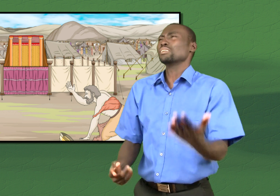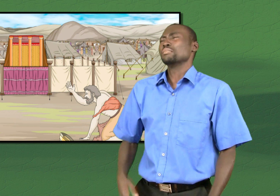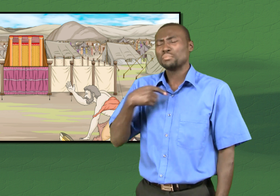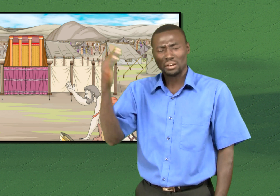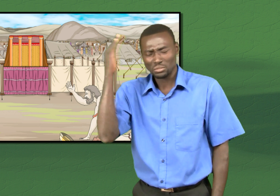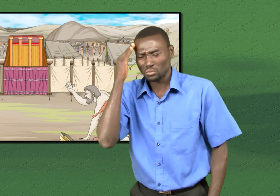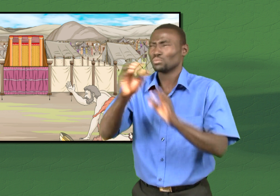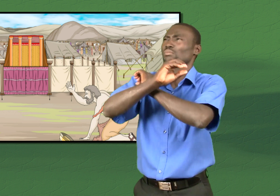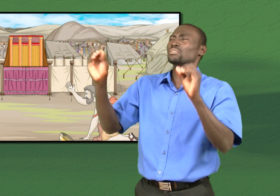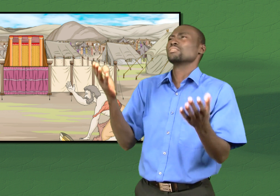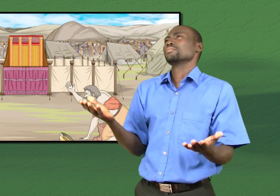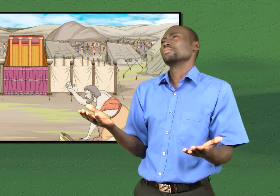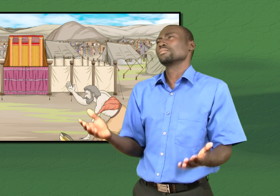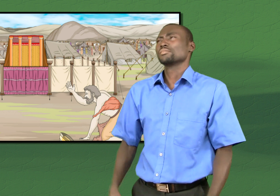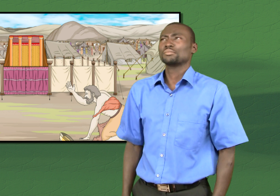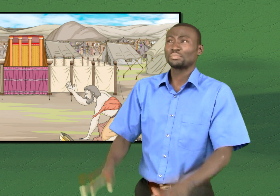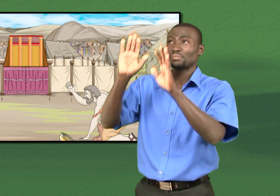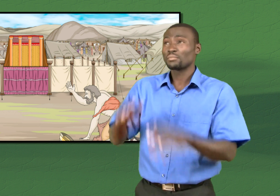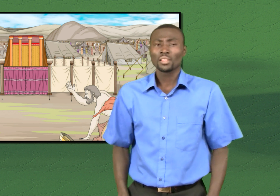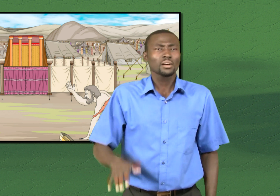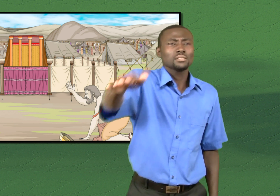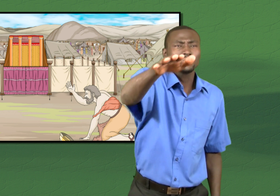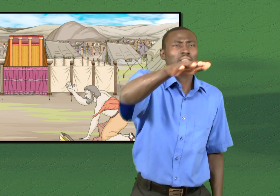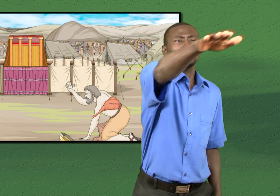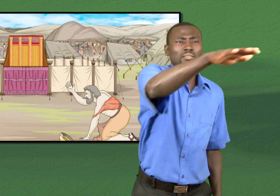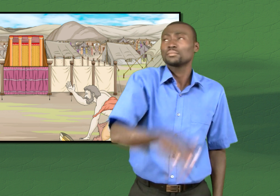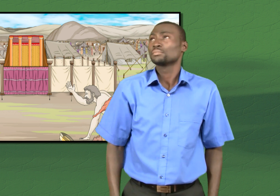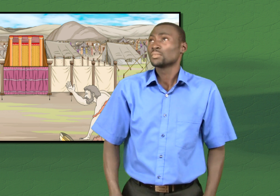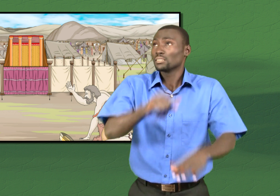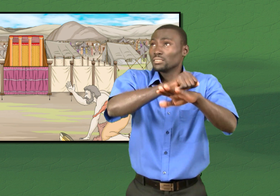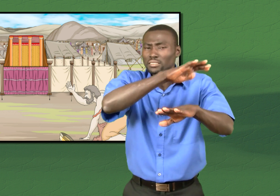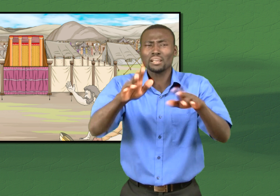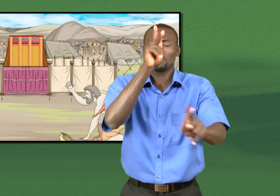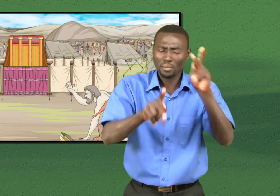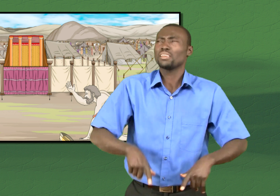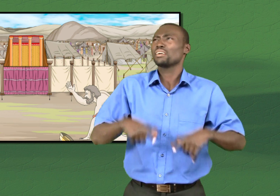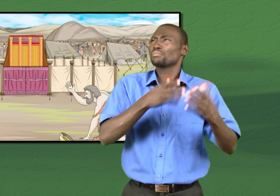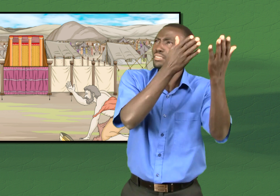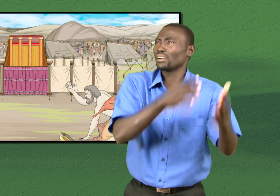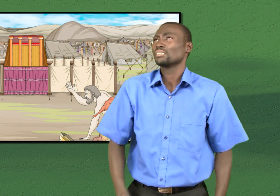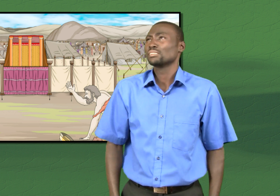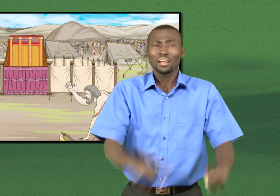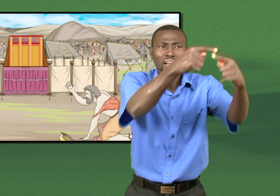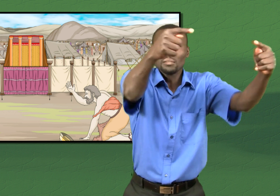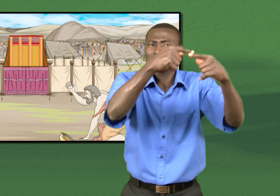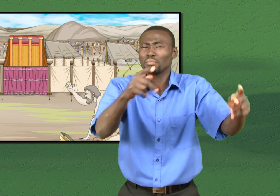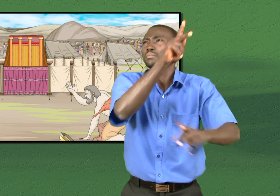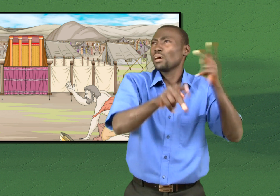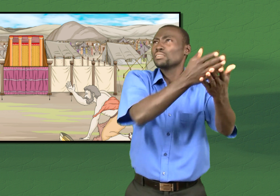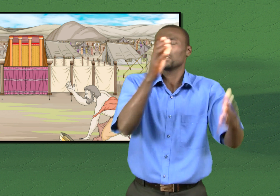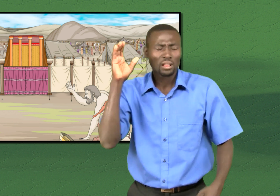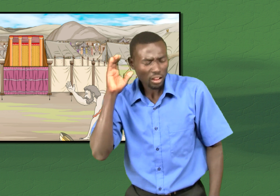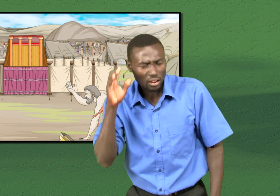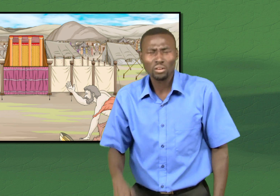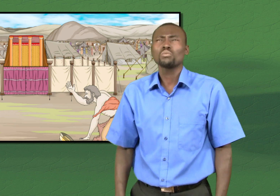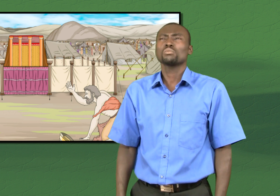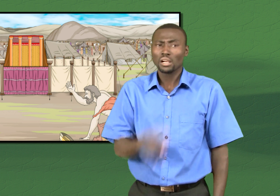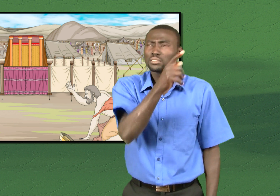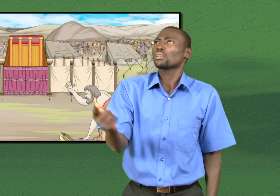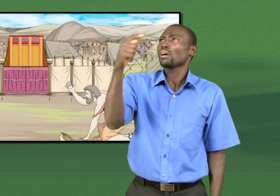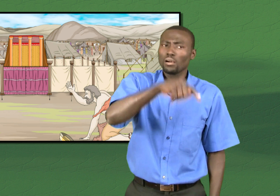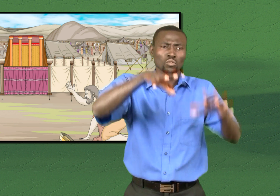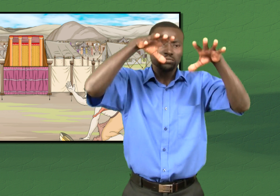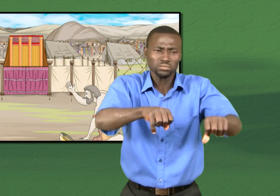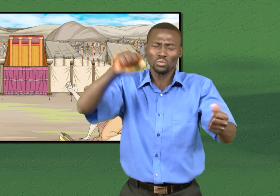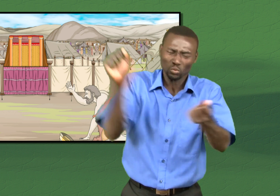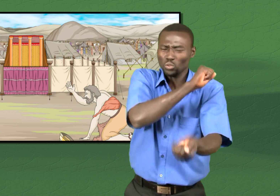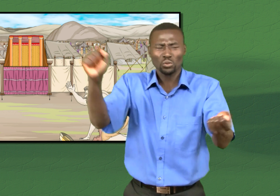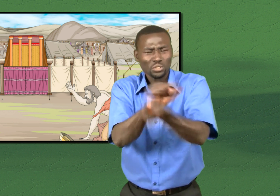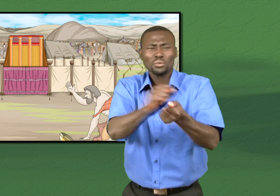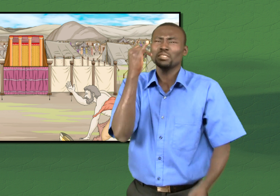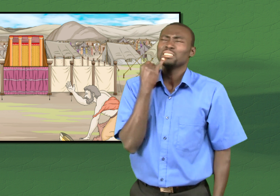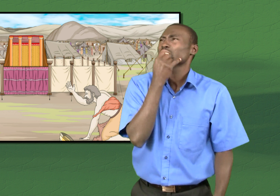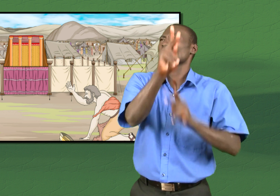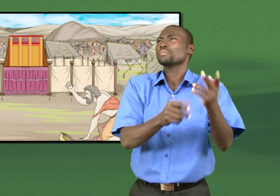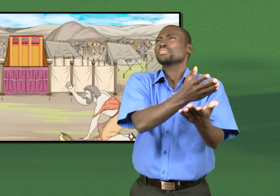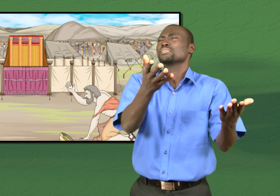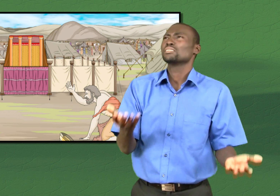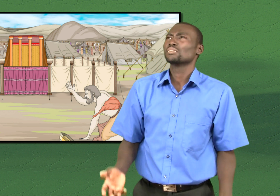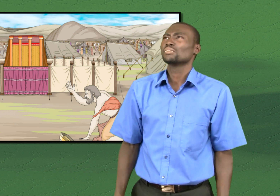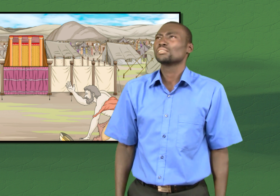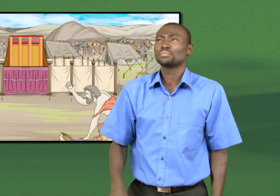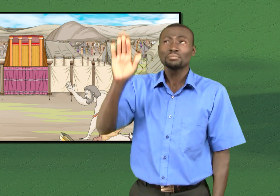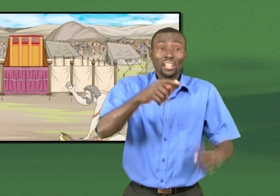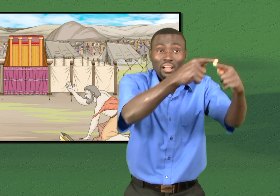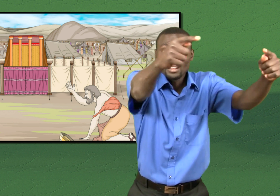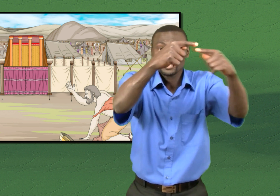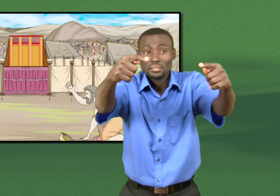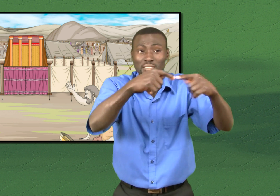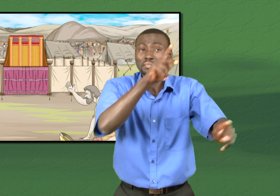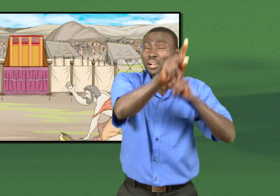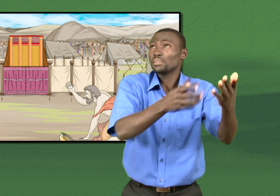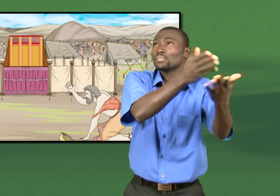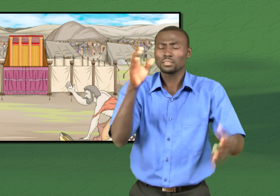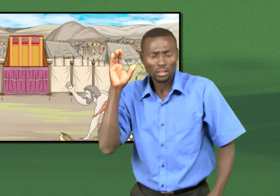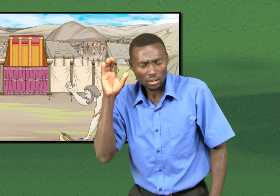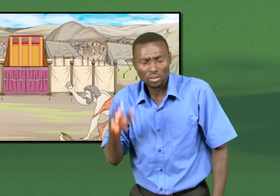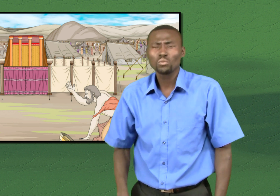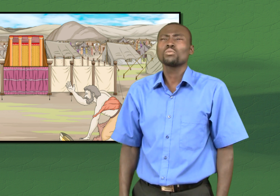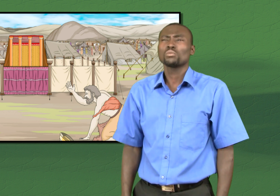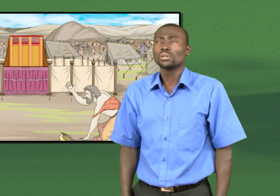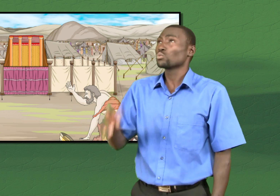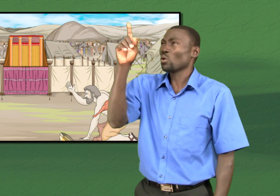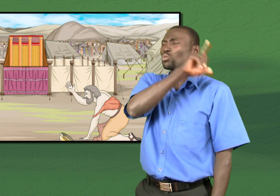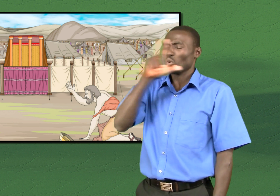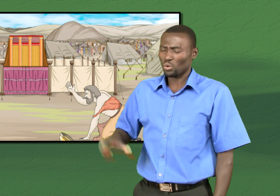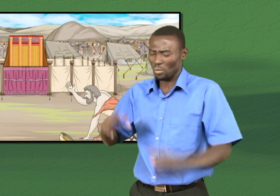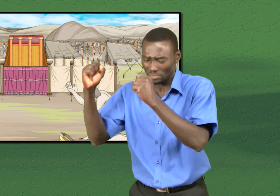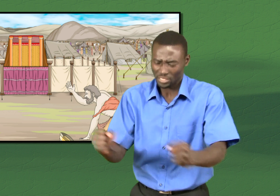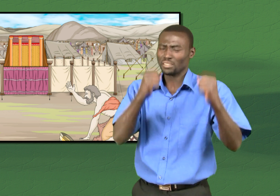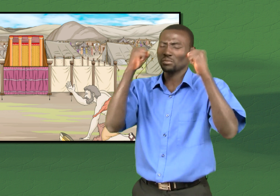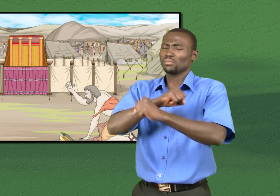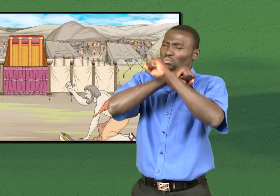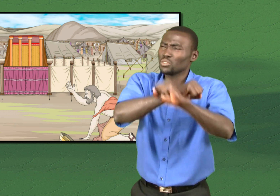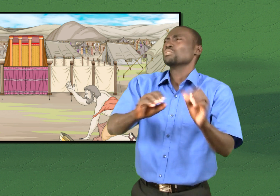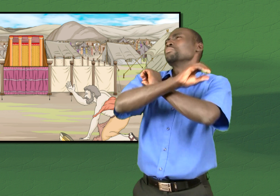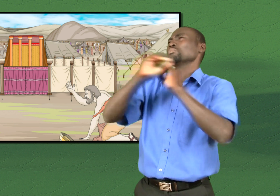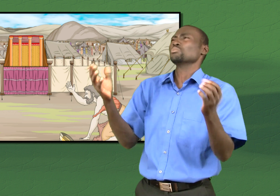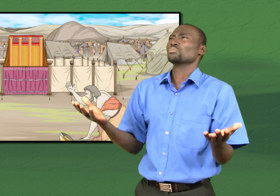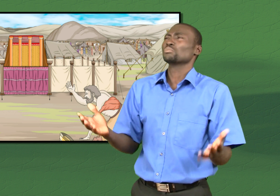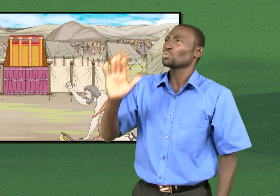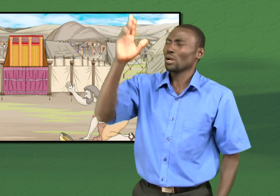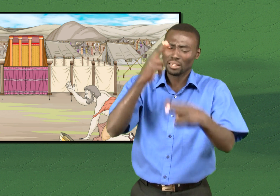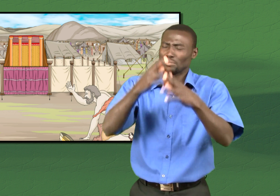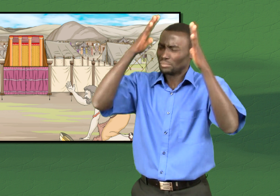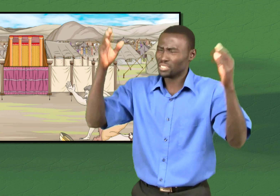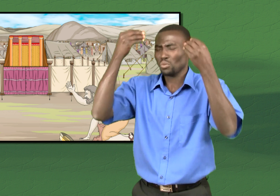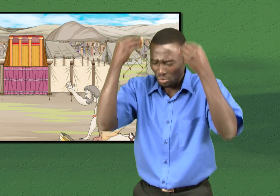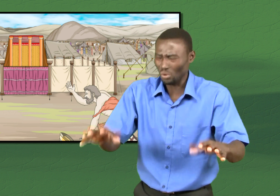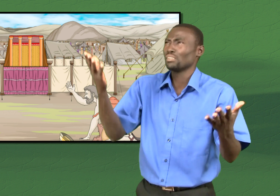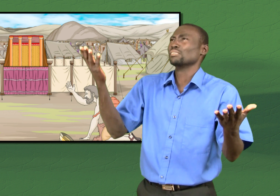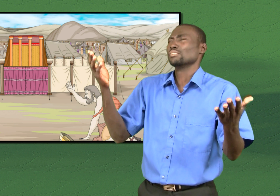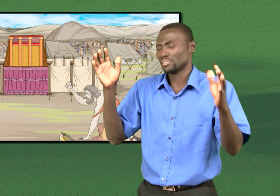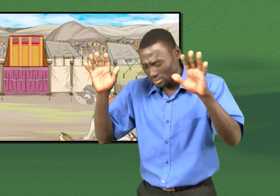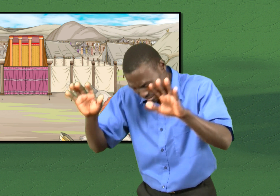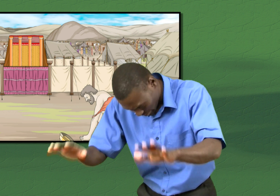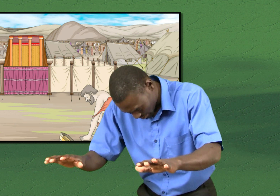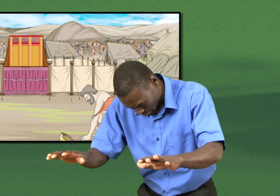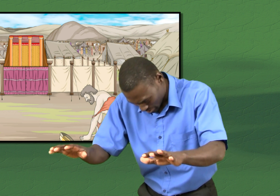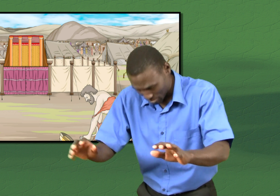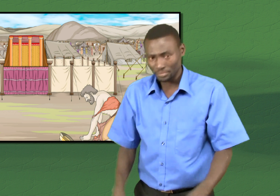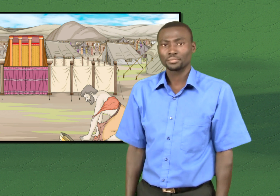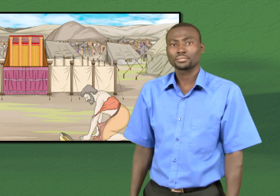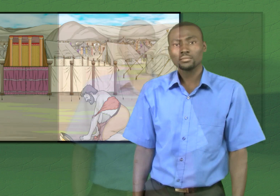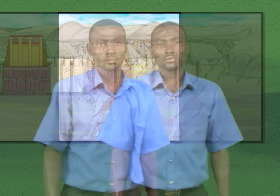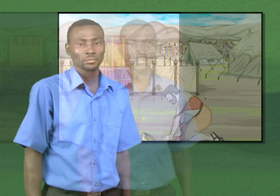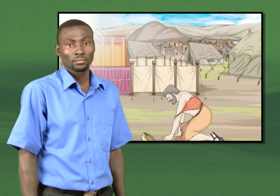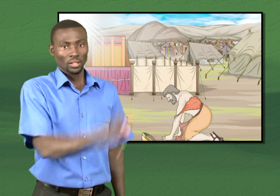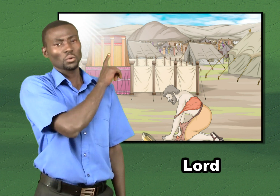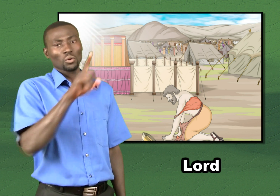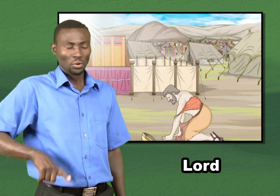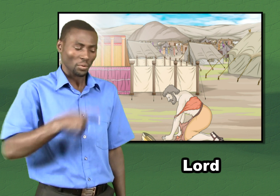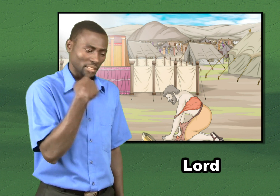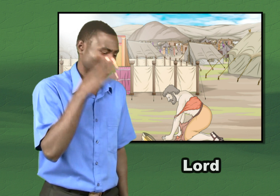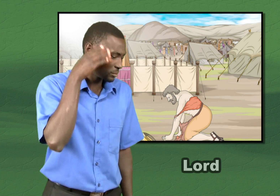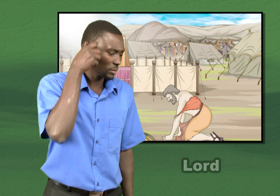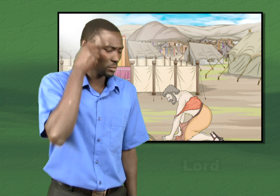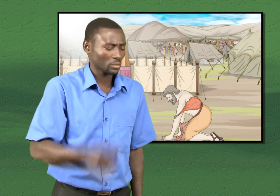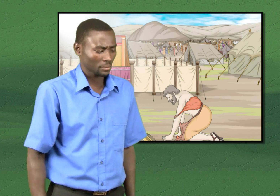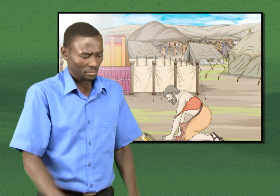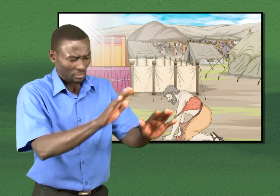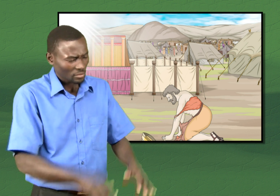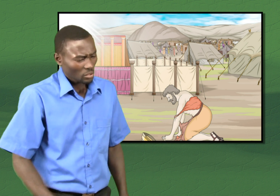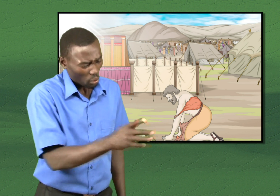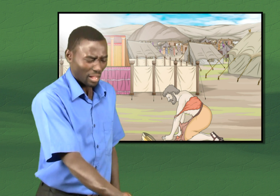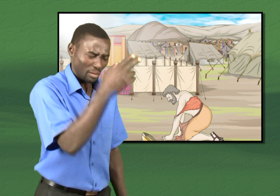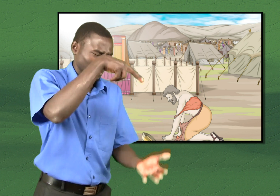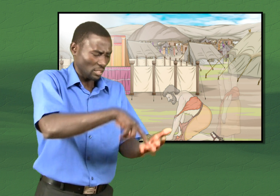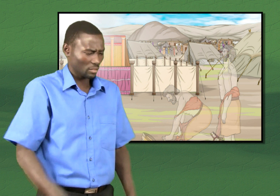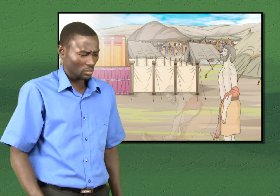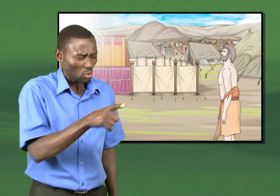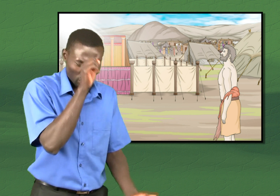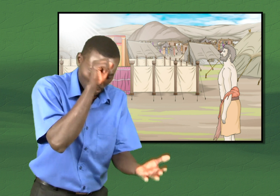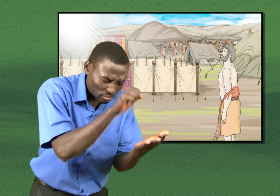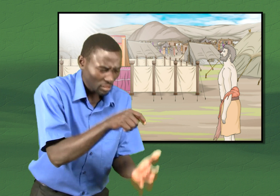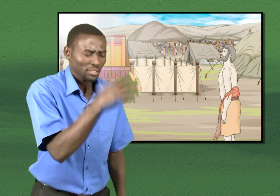When the Canaanites and all who live in the land hear about this, they will surround us and wipe out our name from the earth. Then what will You do for Your great name?”